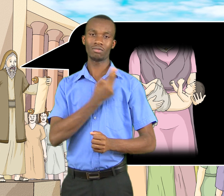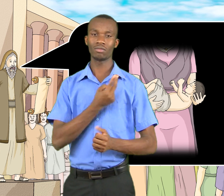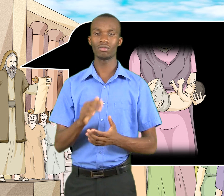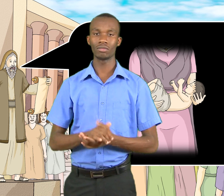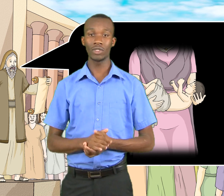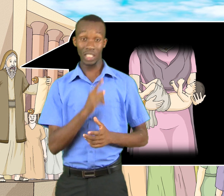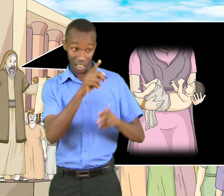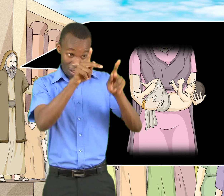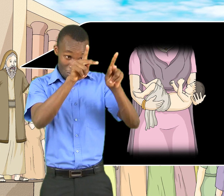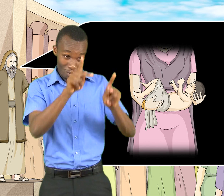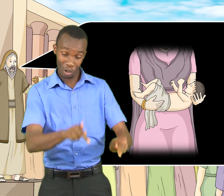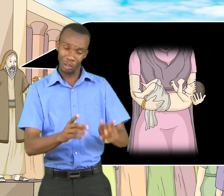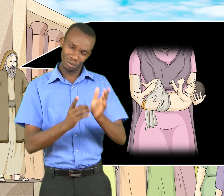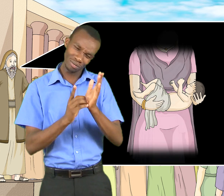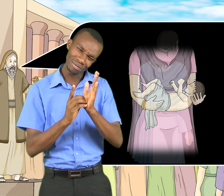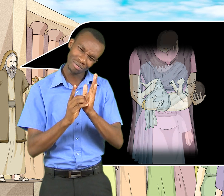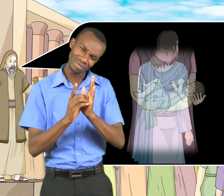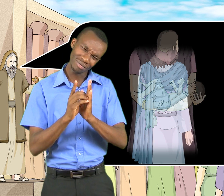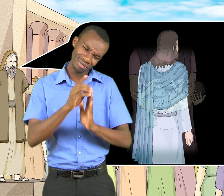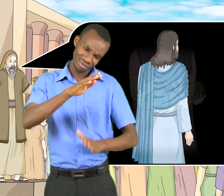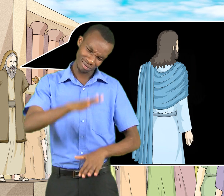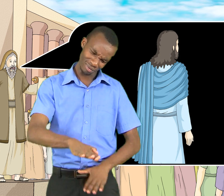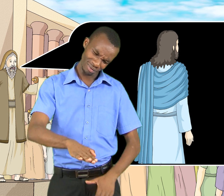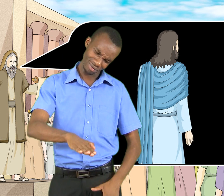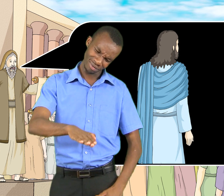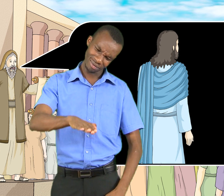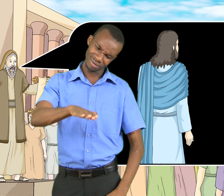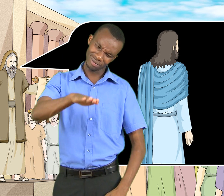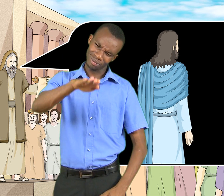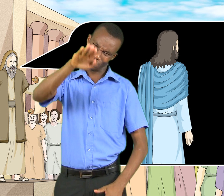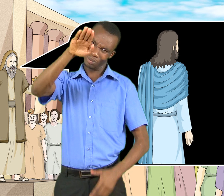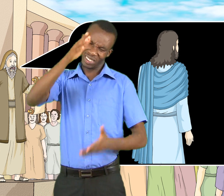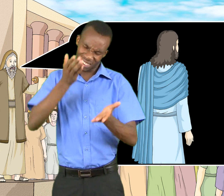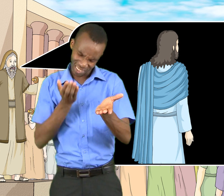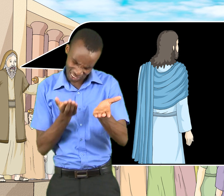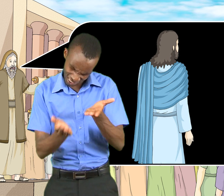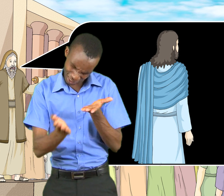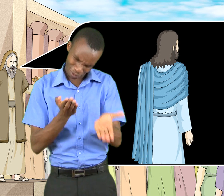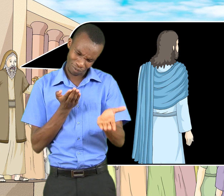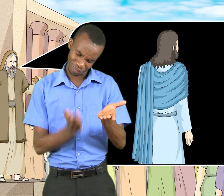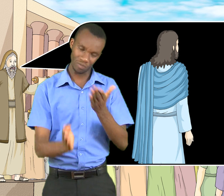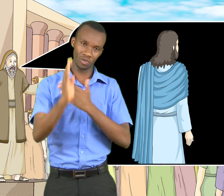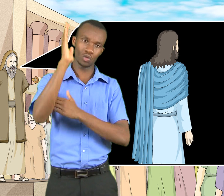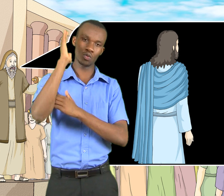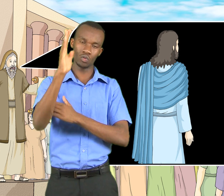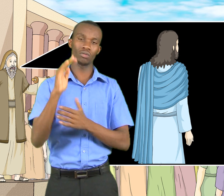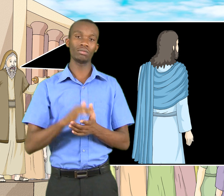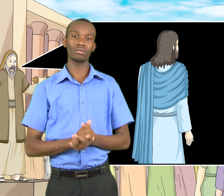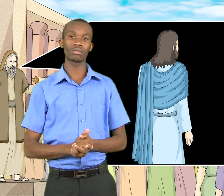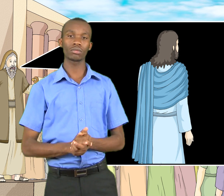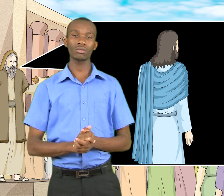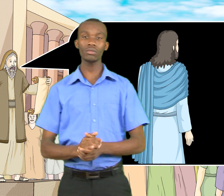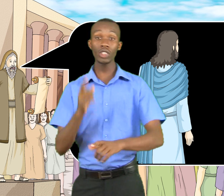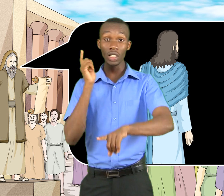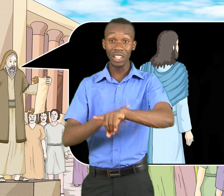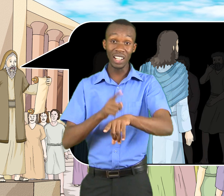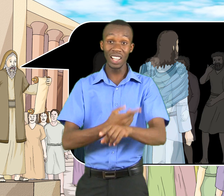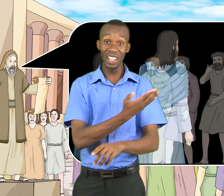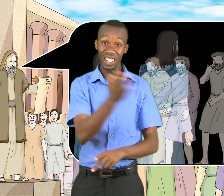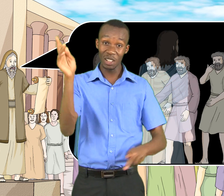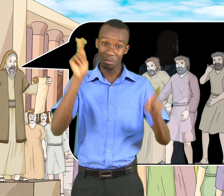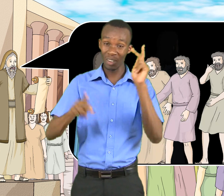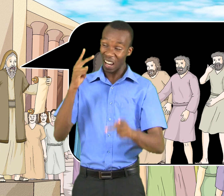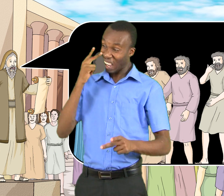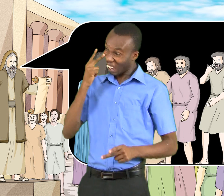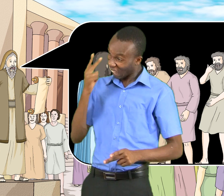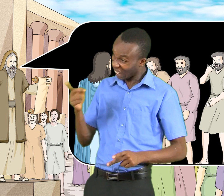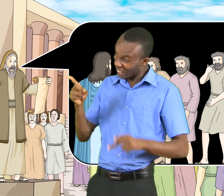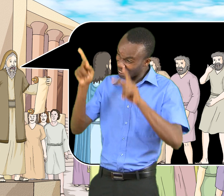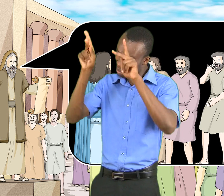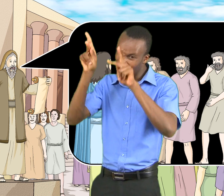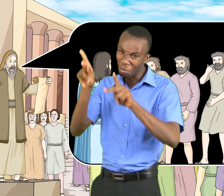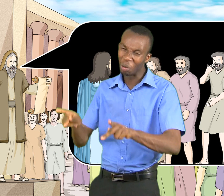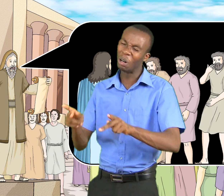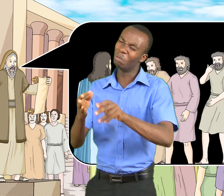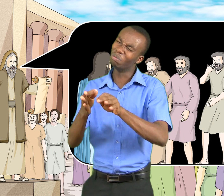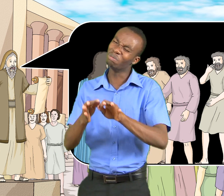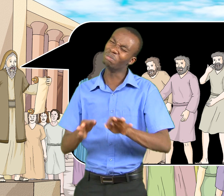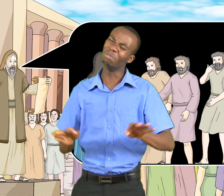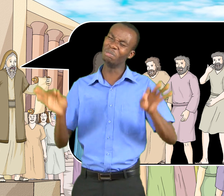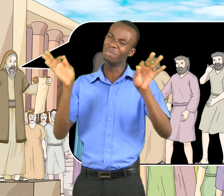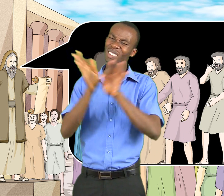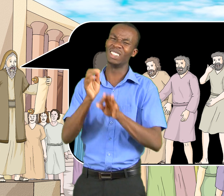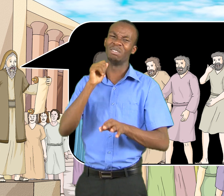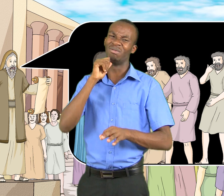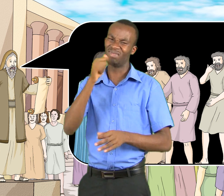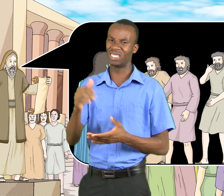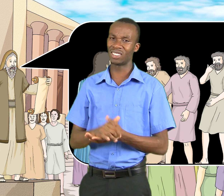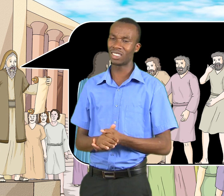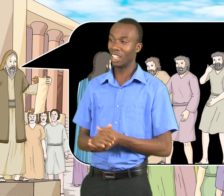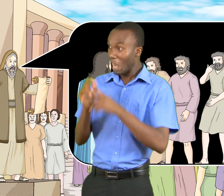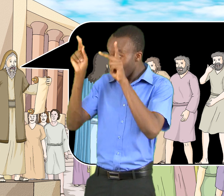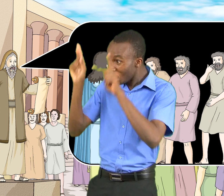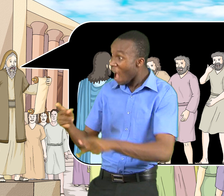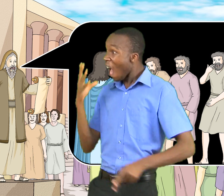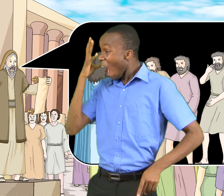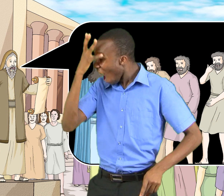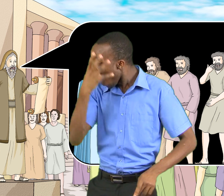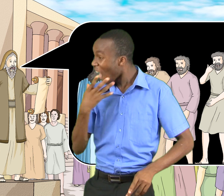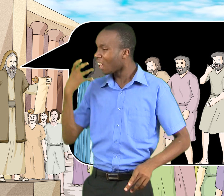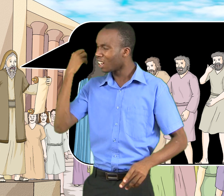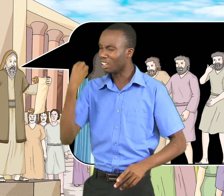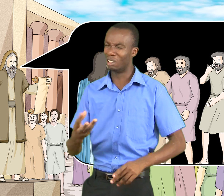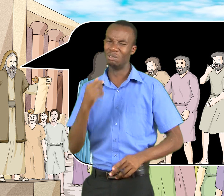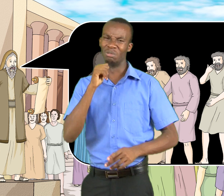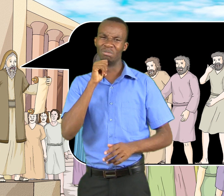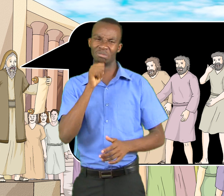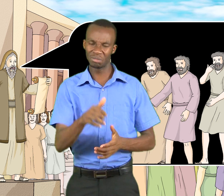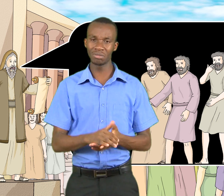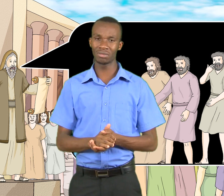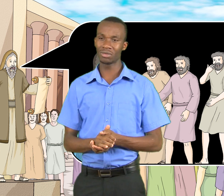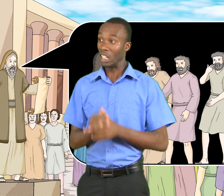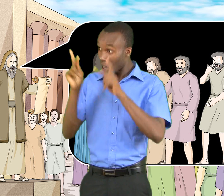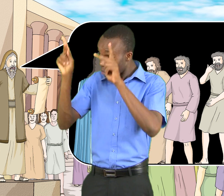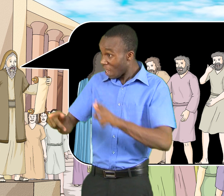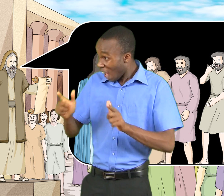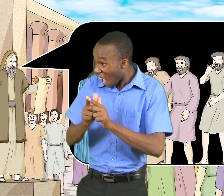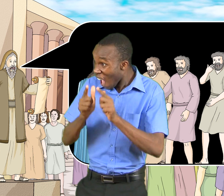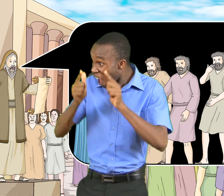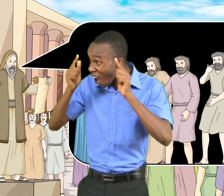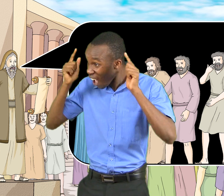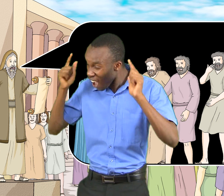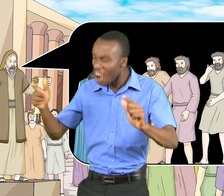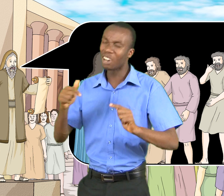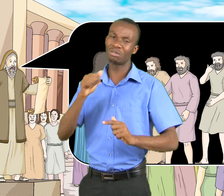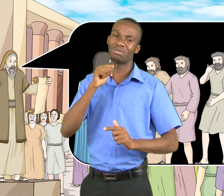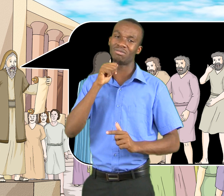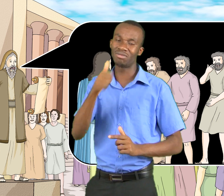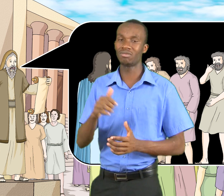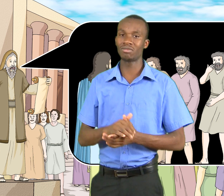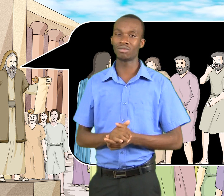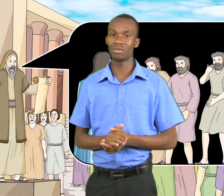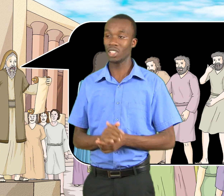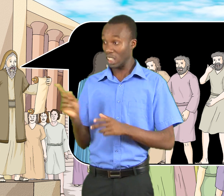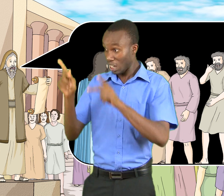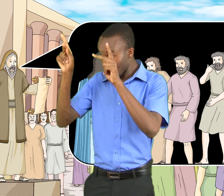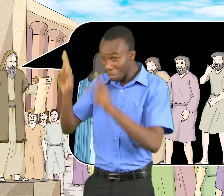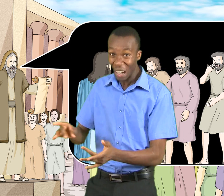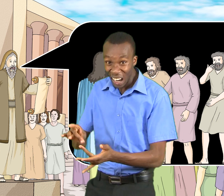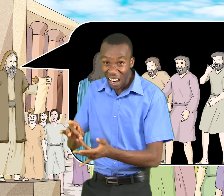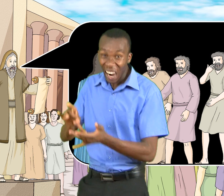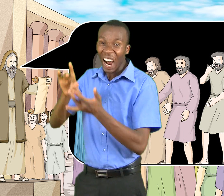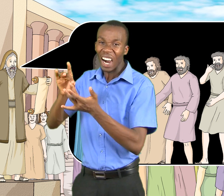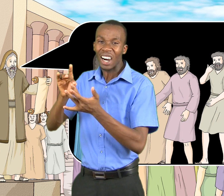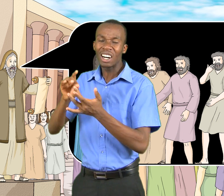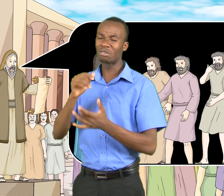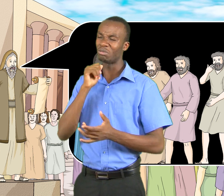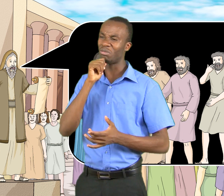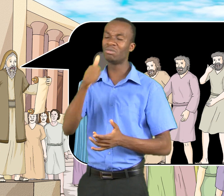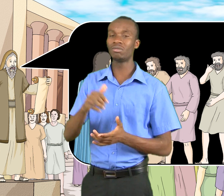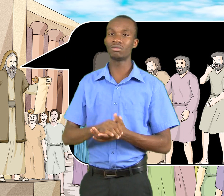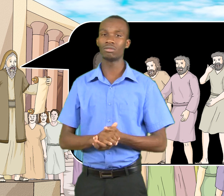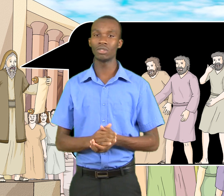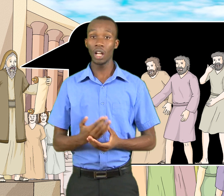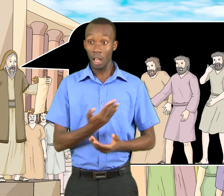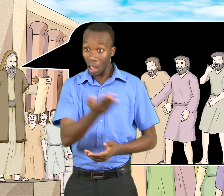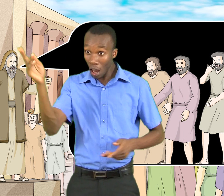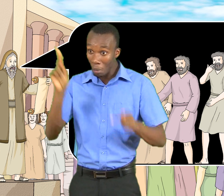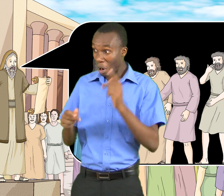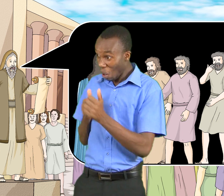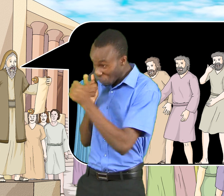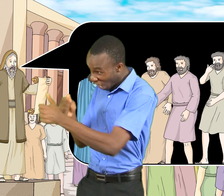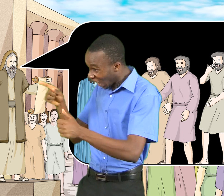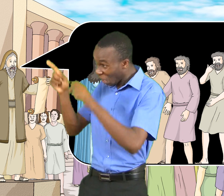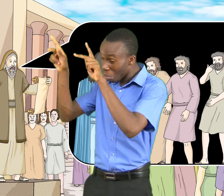He grew up before Him like a tender shoot, and like a root out of dry ground. He had no stately form or majesty to attract us, no beauty that we should desire Him. He was despised and rejected by men, a man of sorrows, acquainted with grief. Like one from whom men hide their faces, He was despised, and we esteemed Him not.